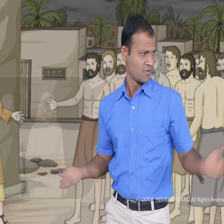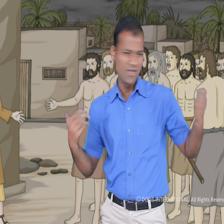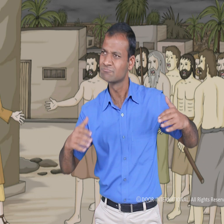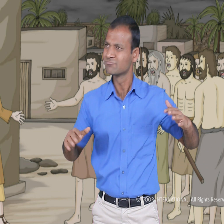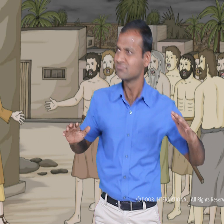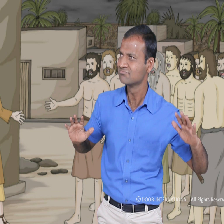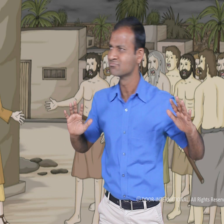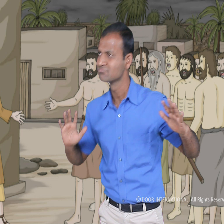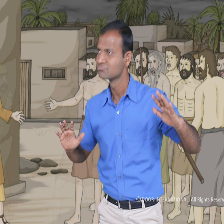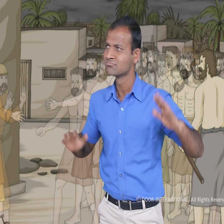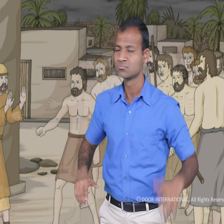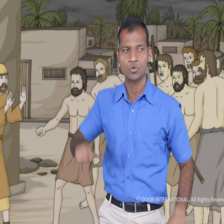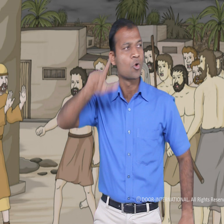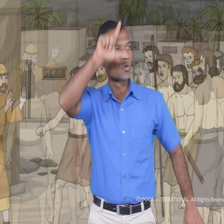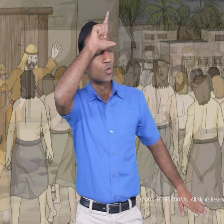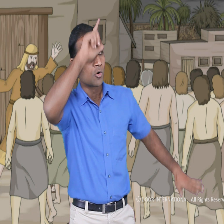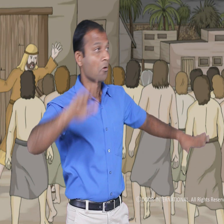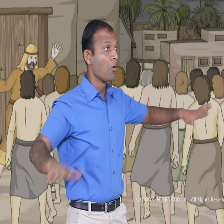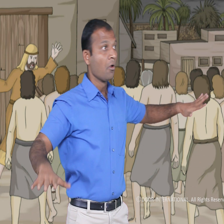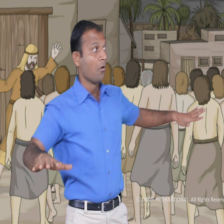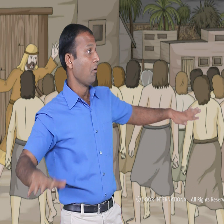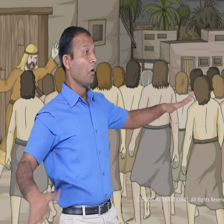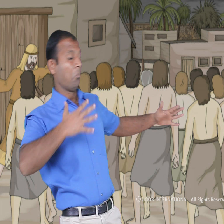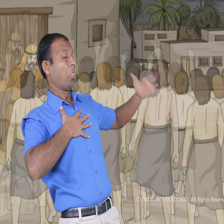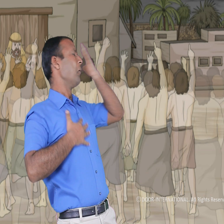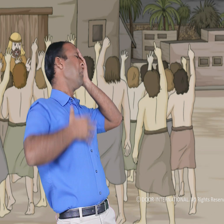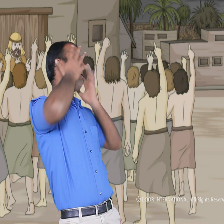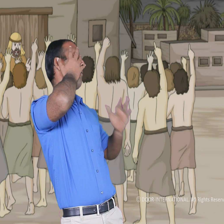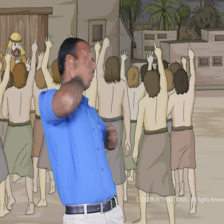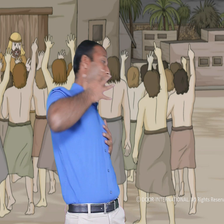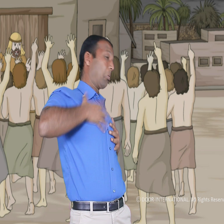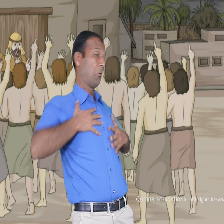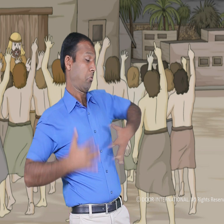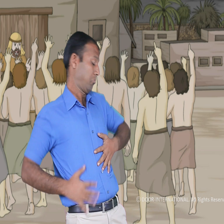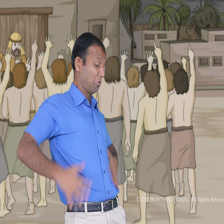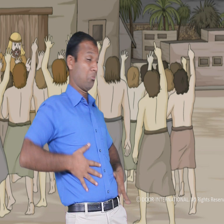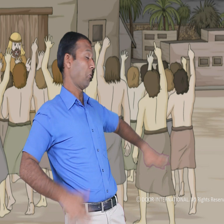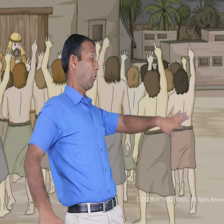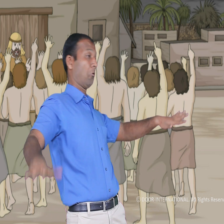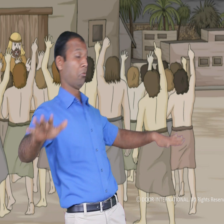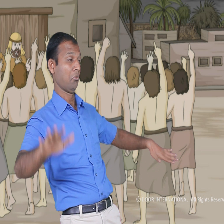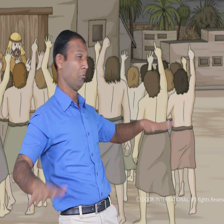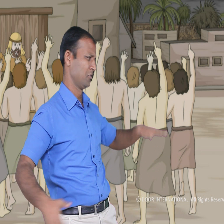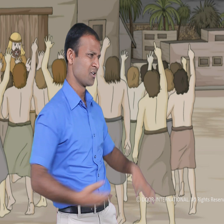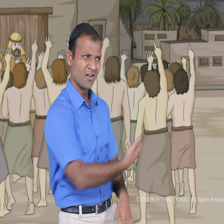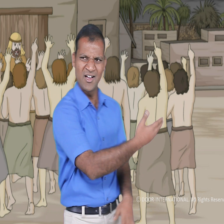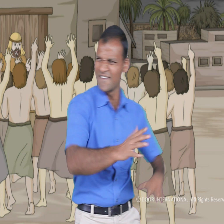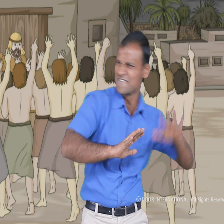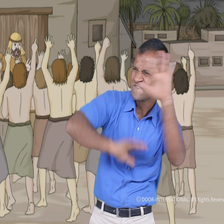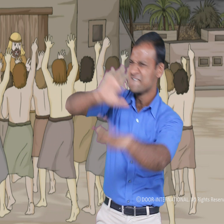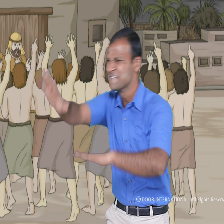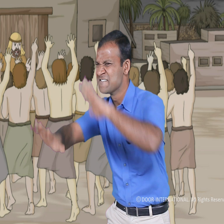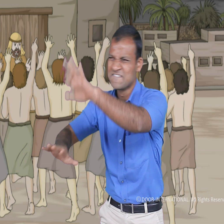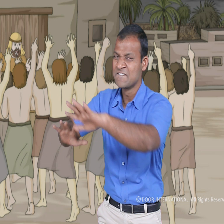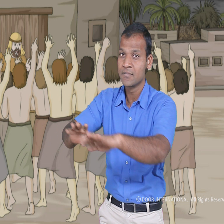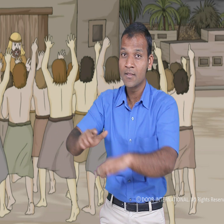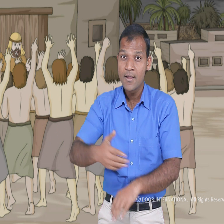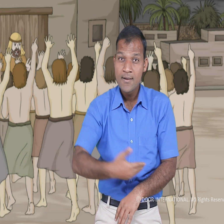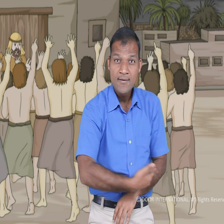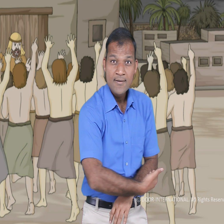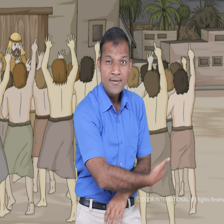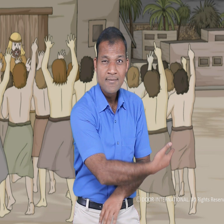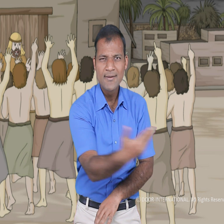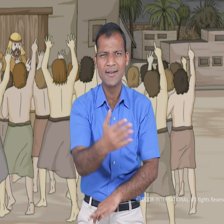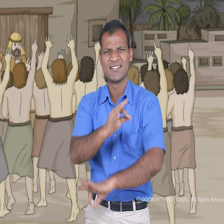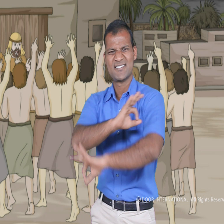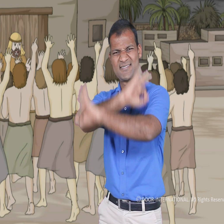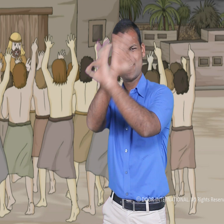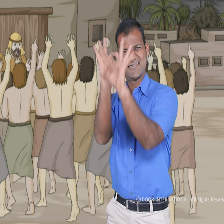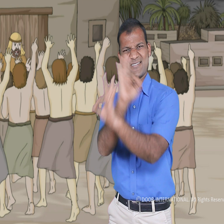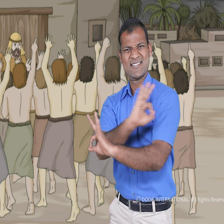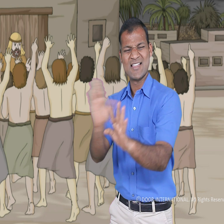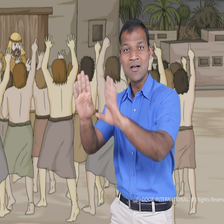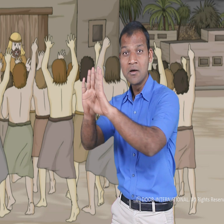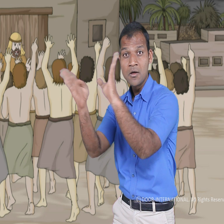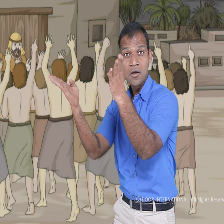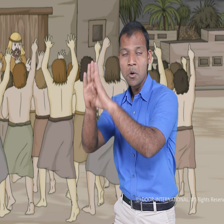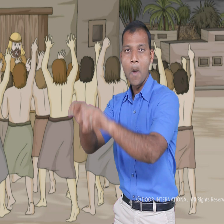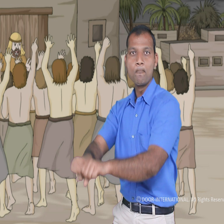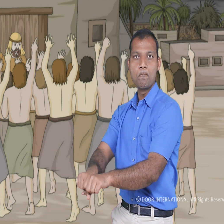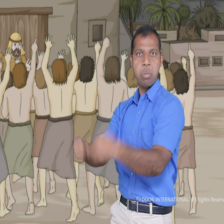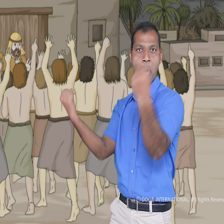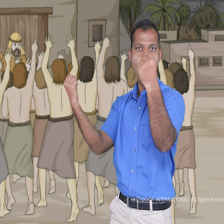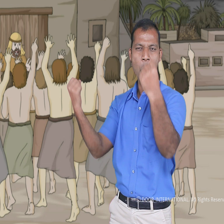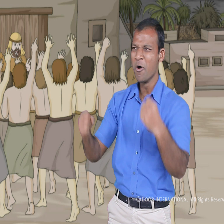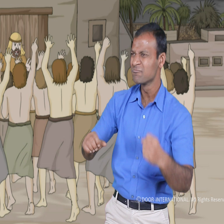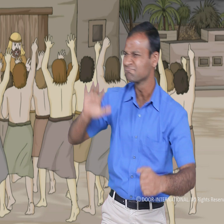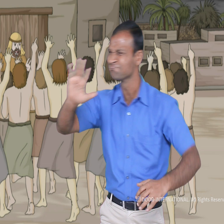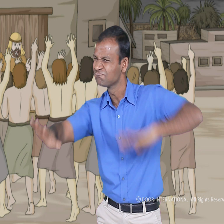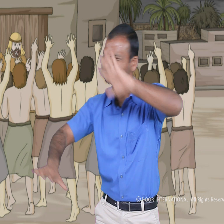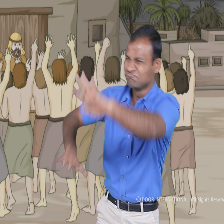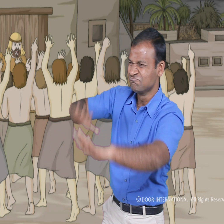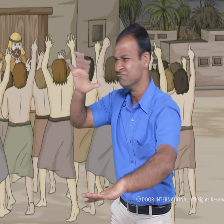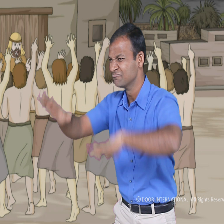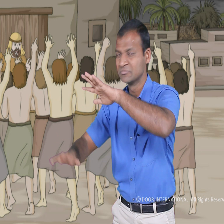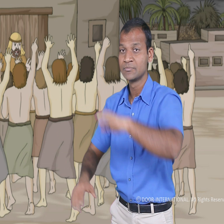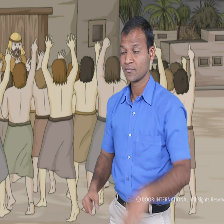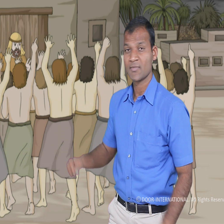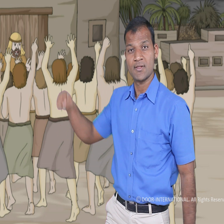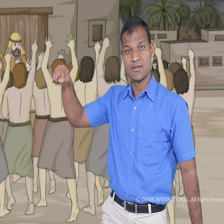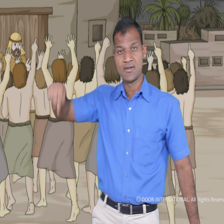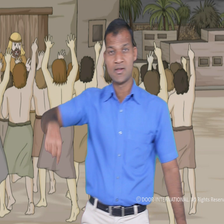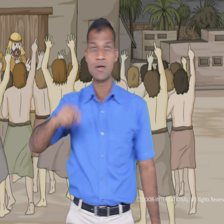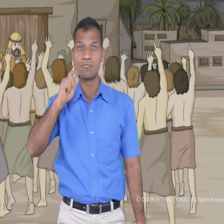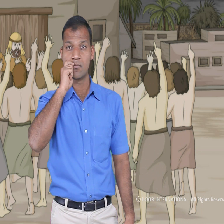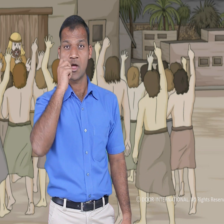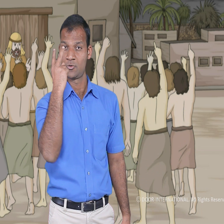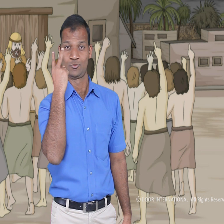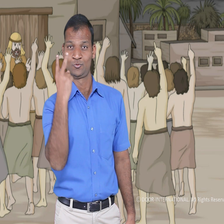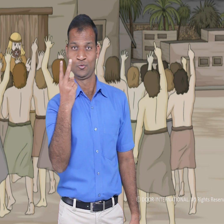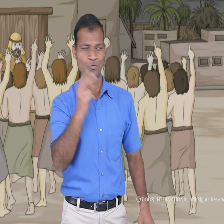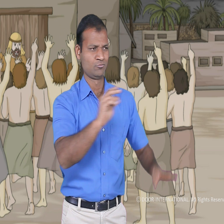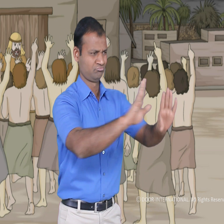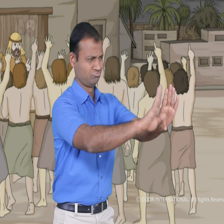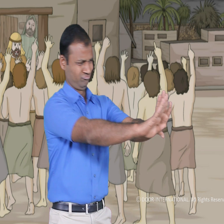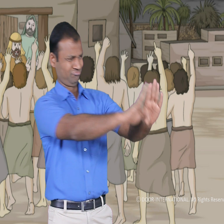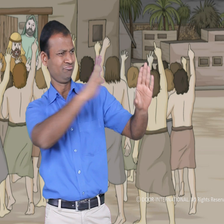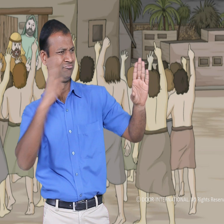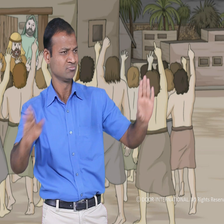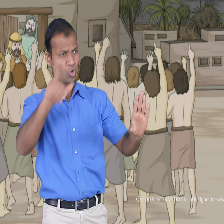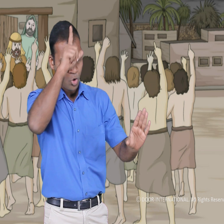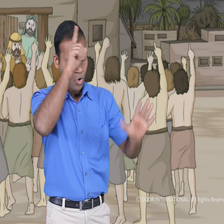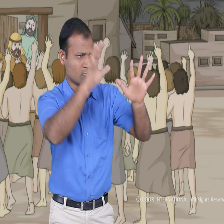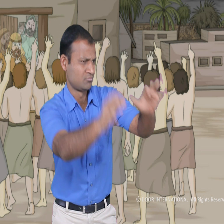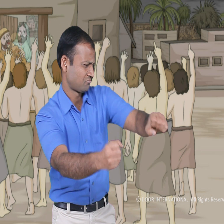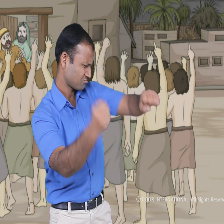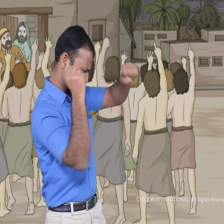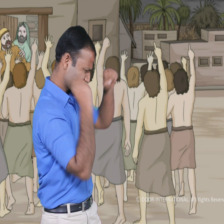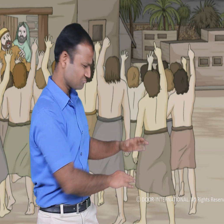And they pressed in on Lot and moved in to break down the door.